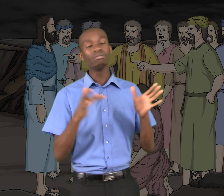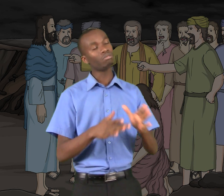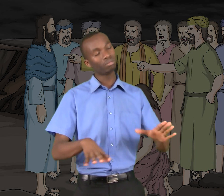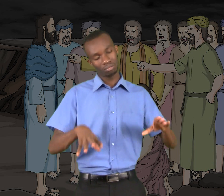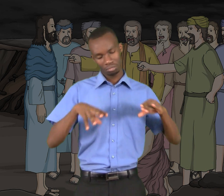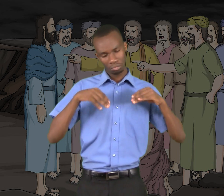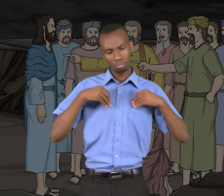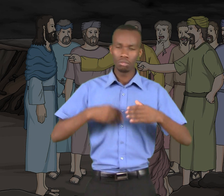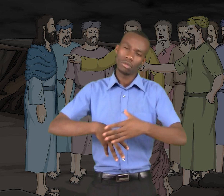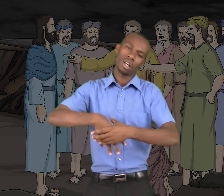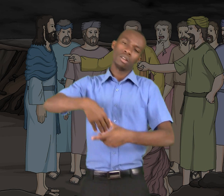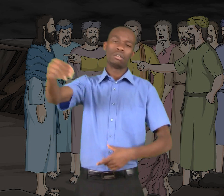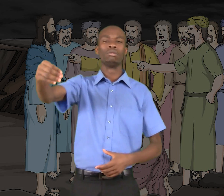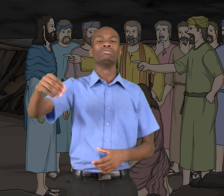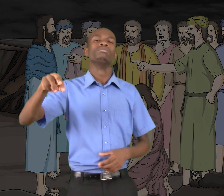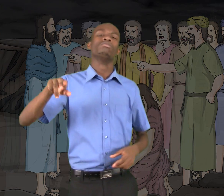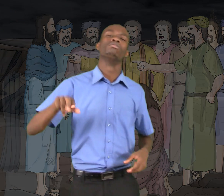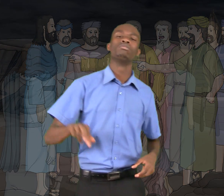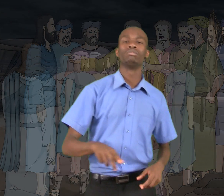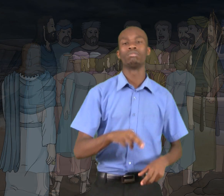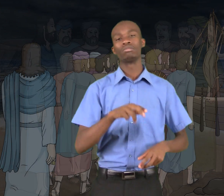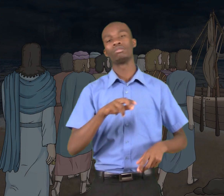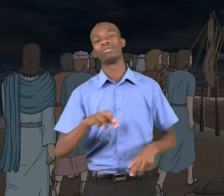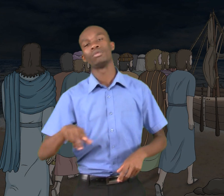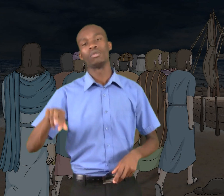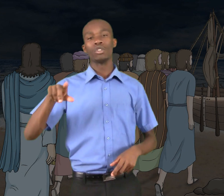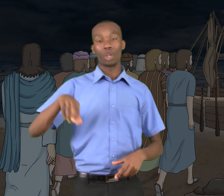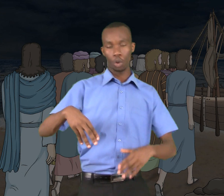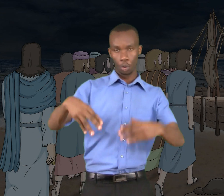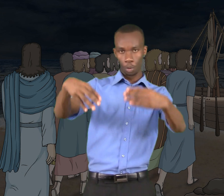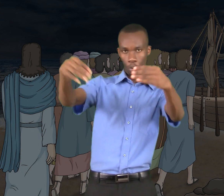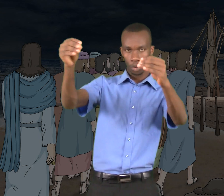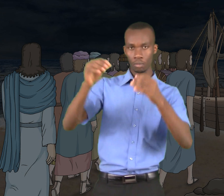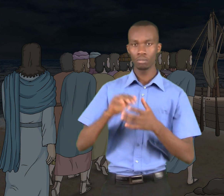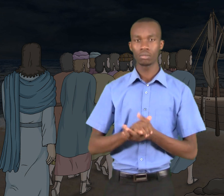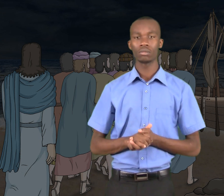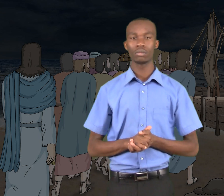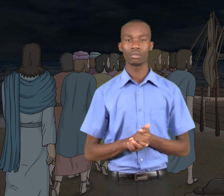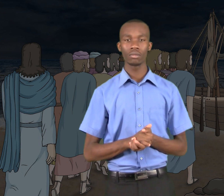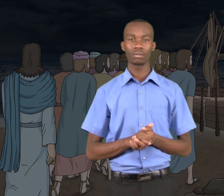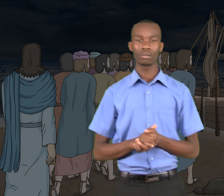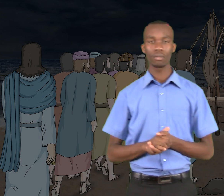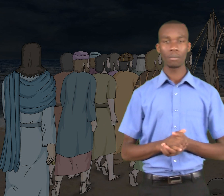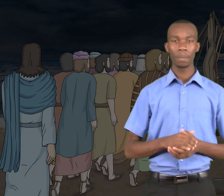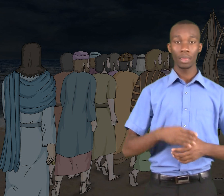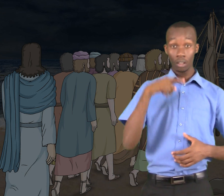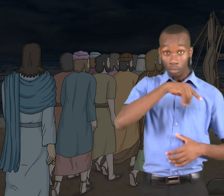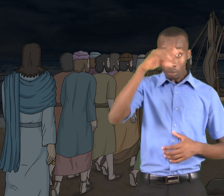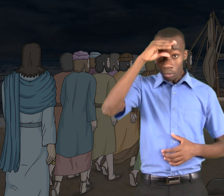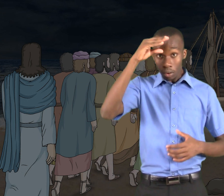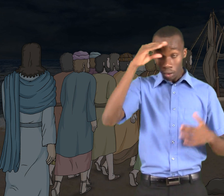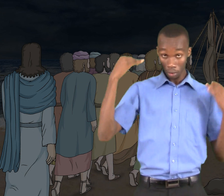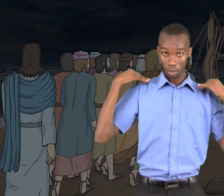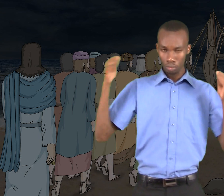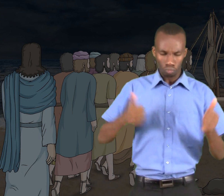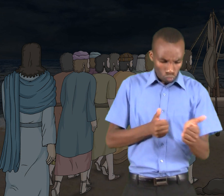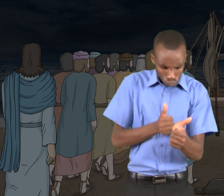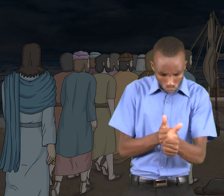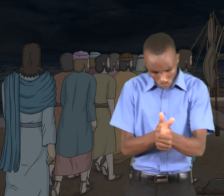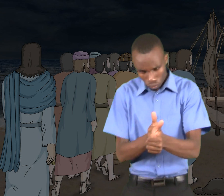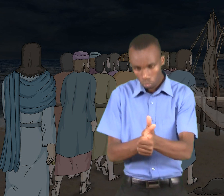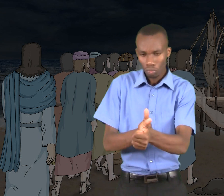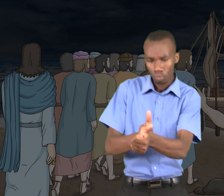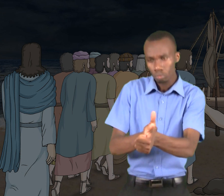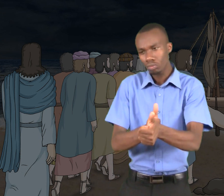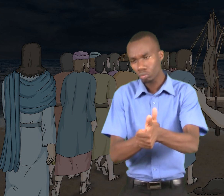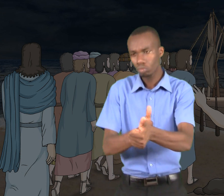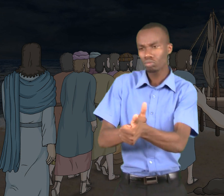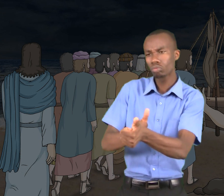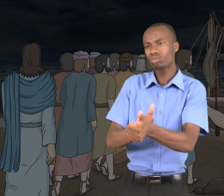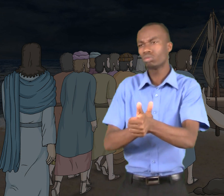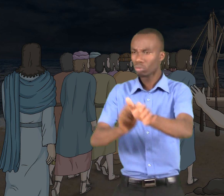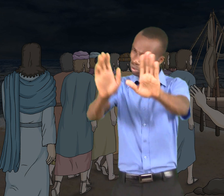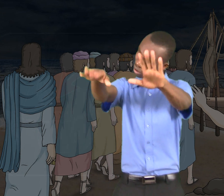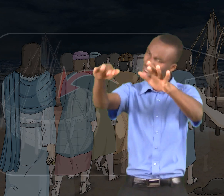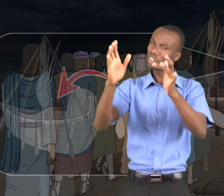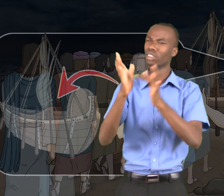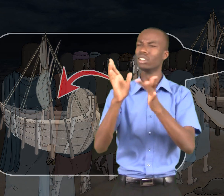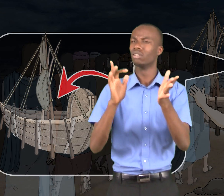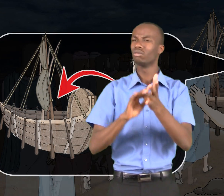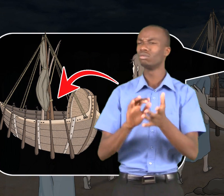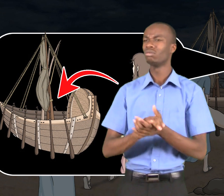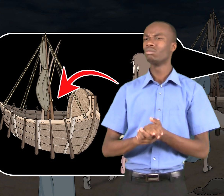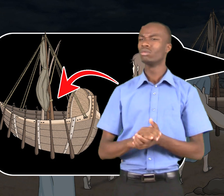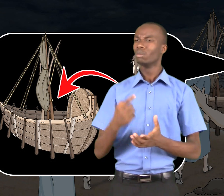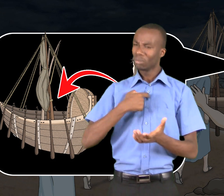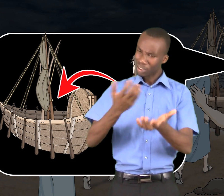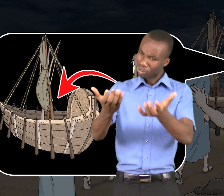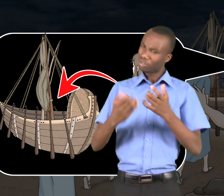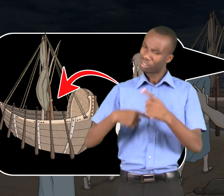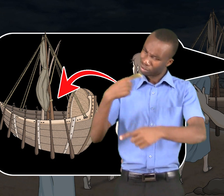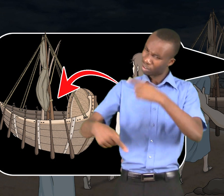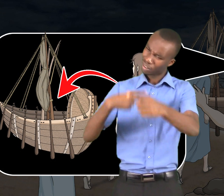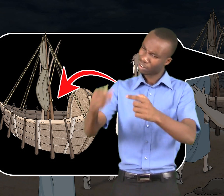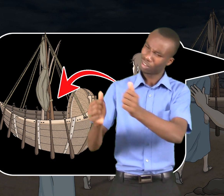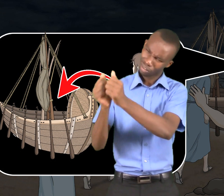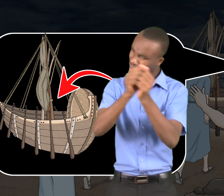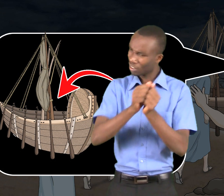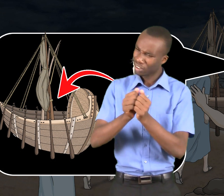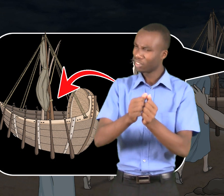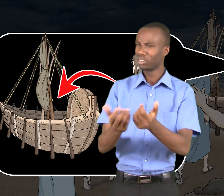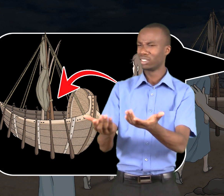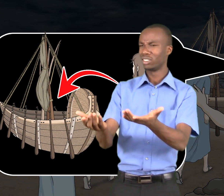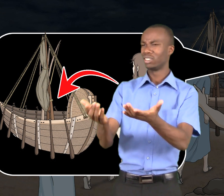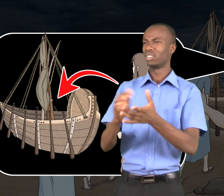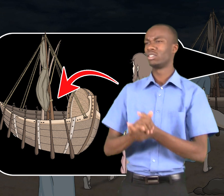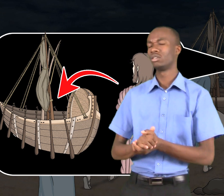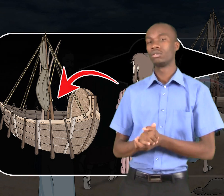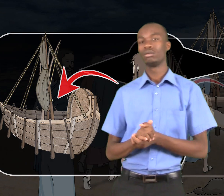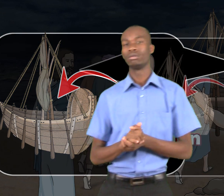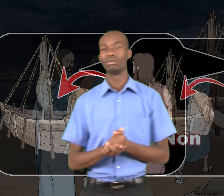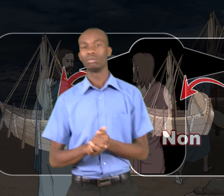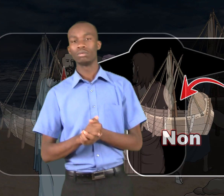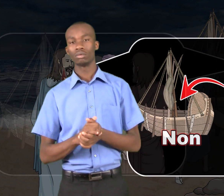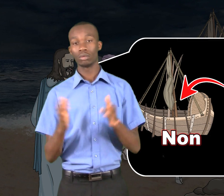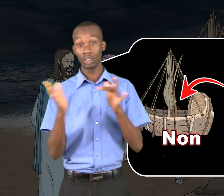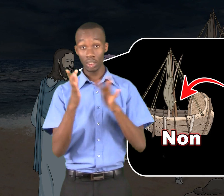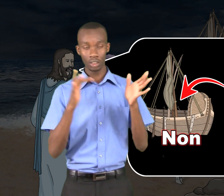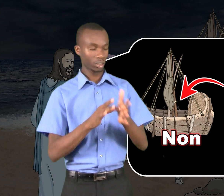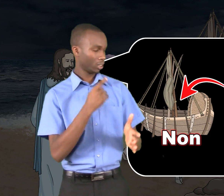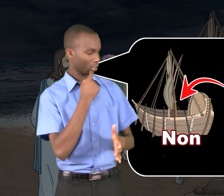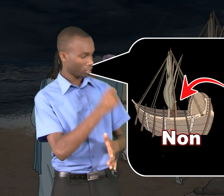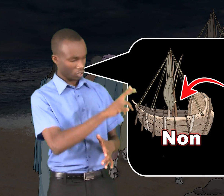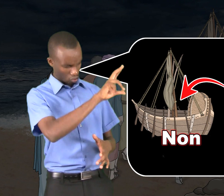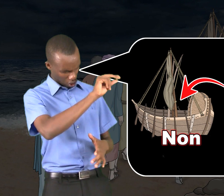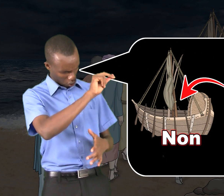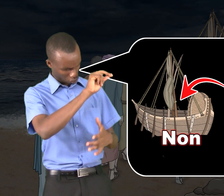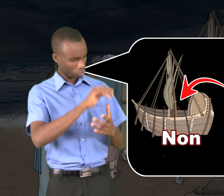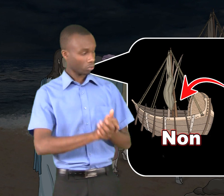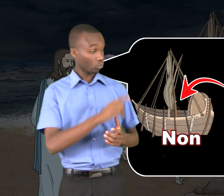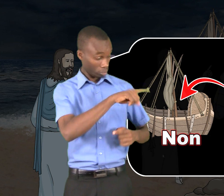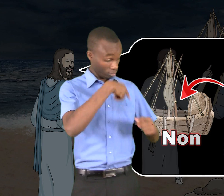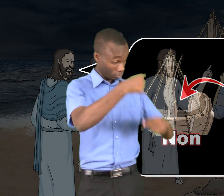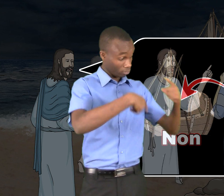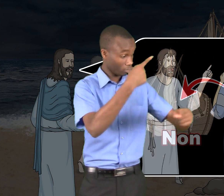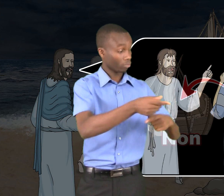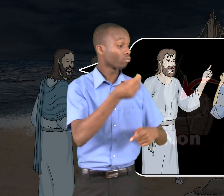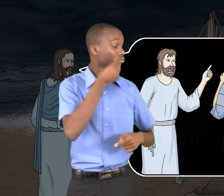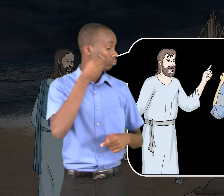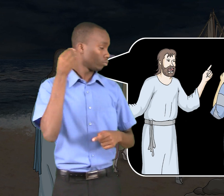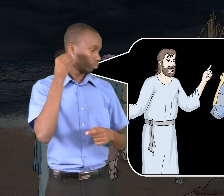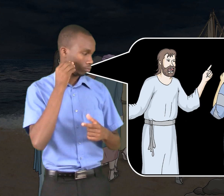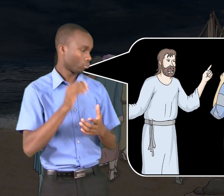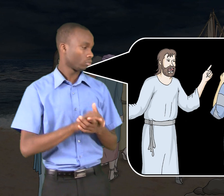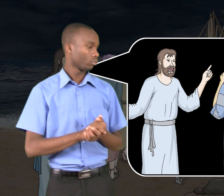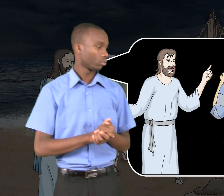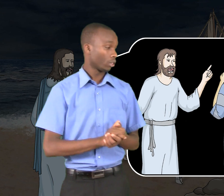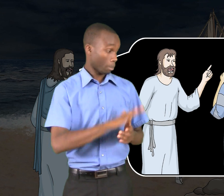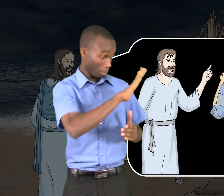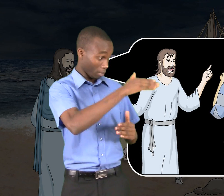As He was getting into the boat, the man who had been possessed by the demons begged to go with Him. But Jesus would not allow him.